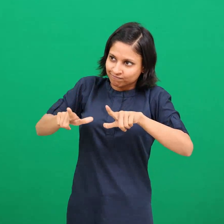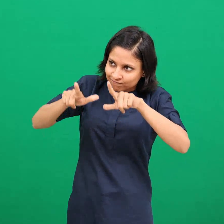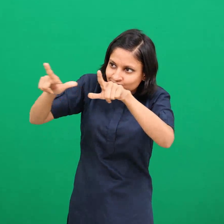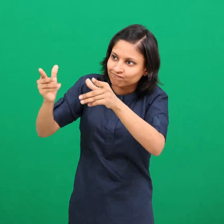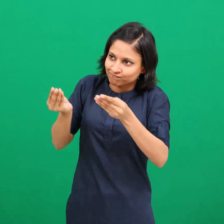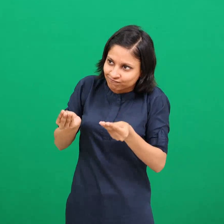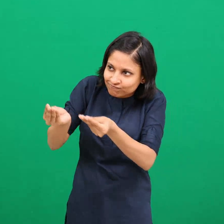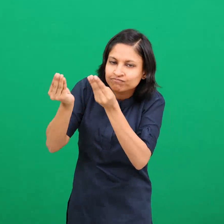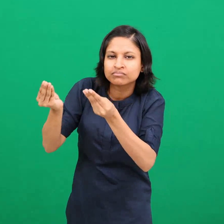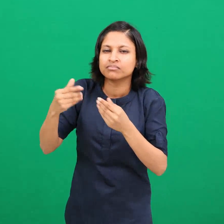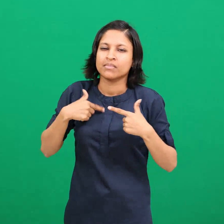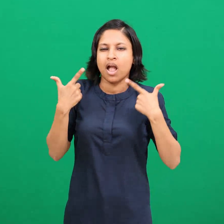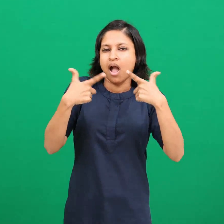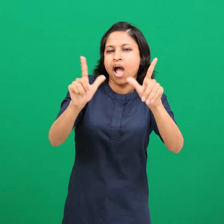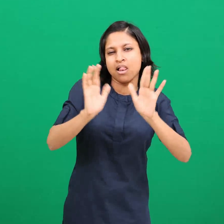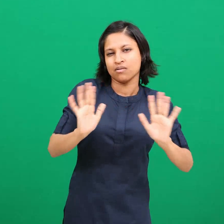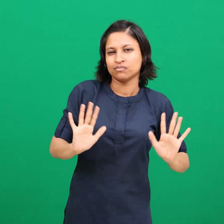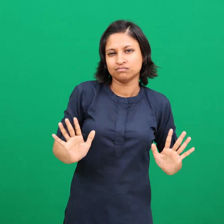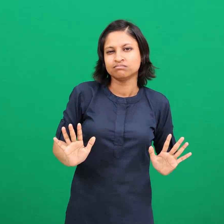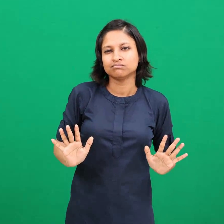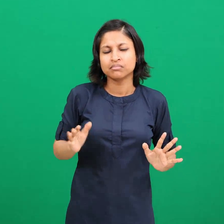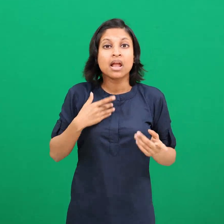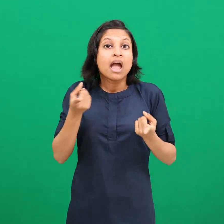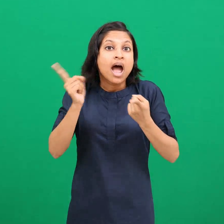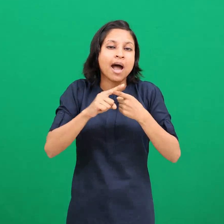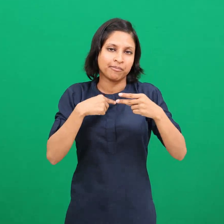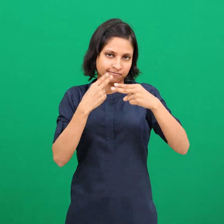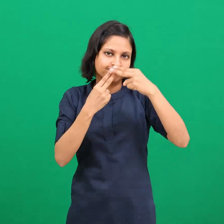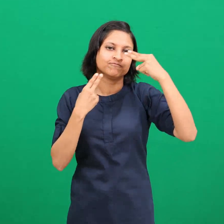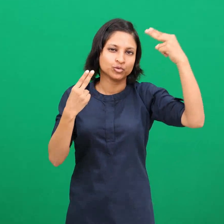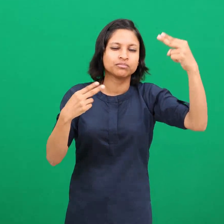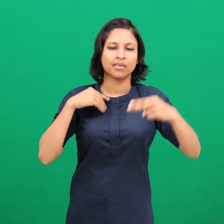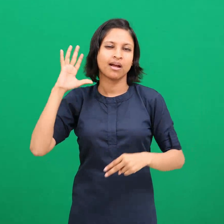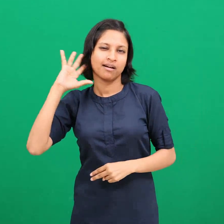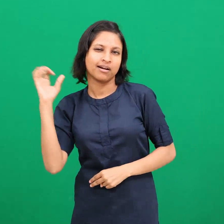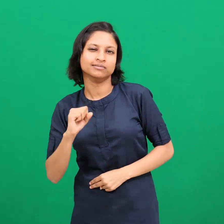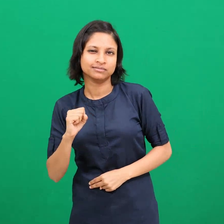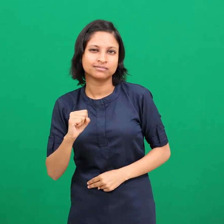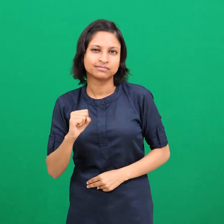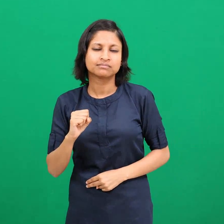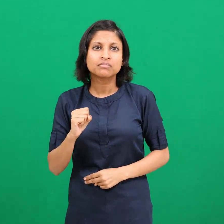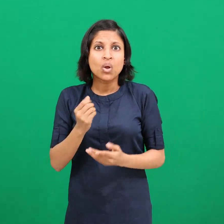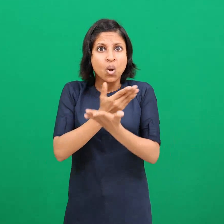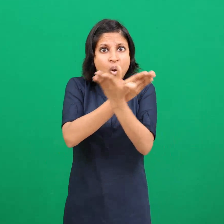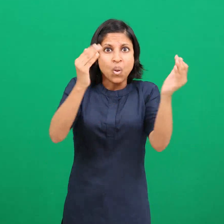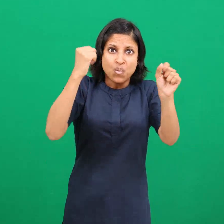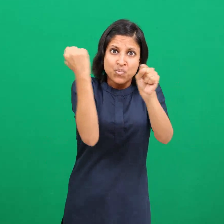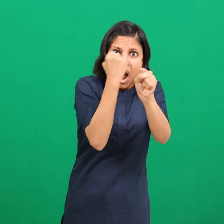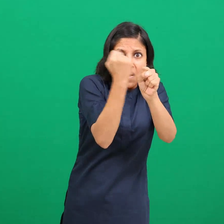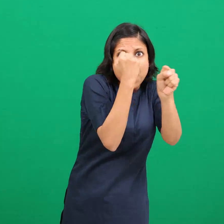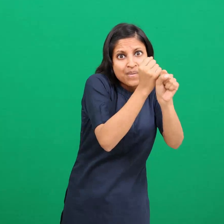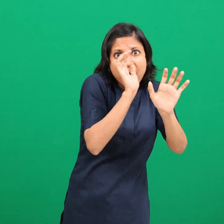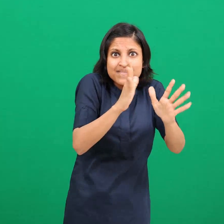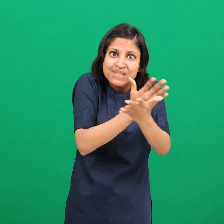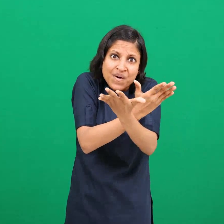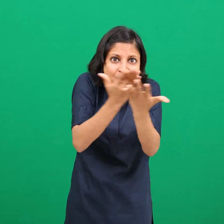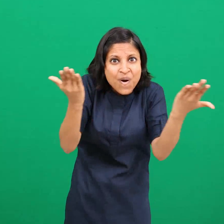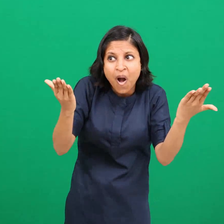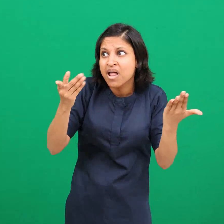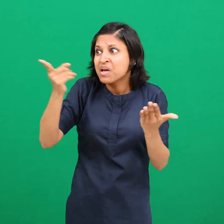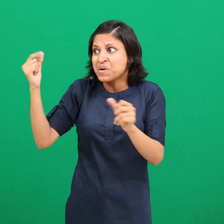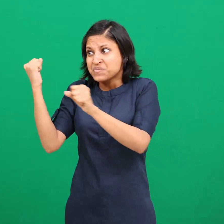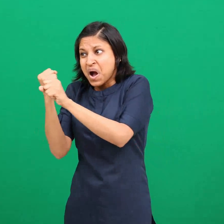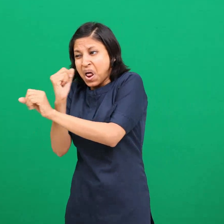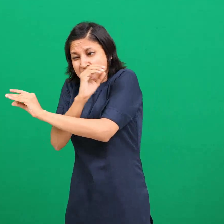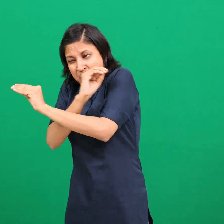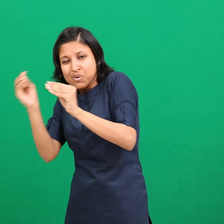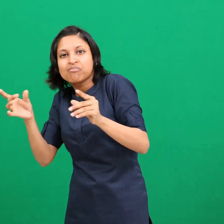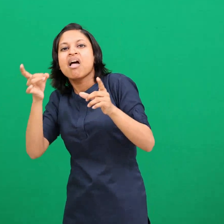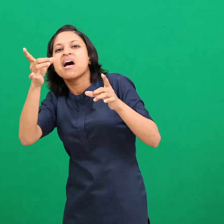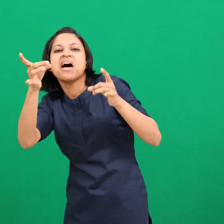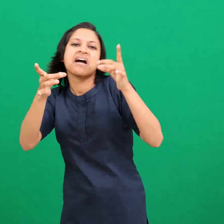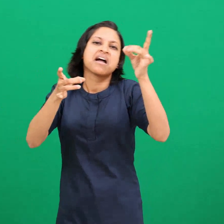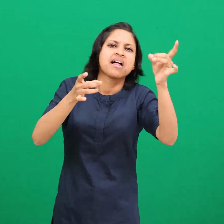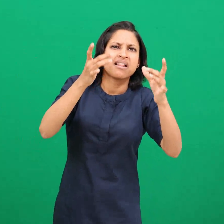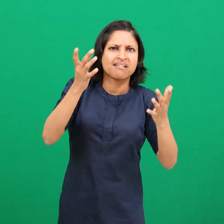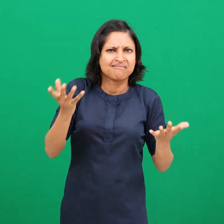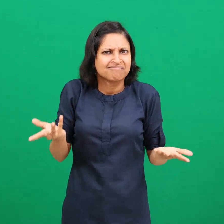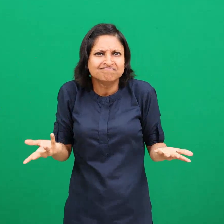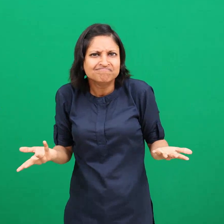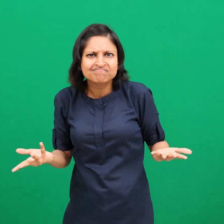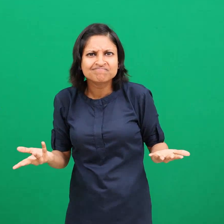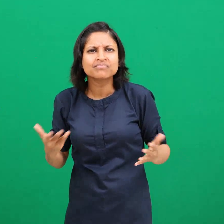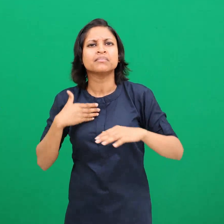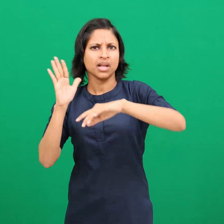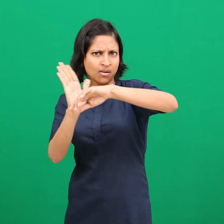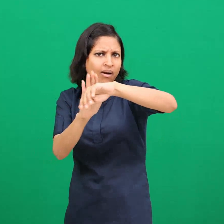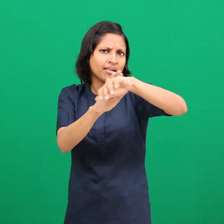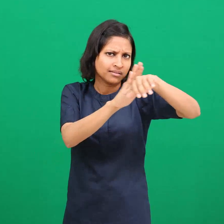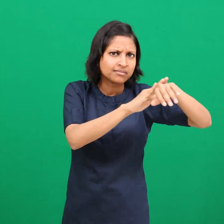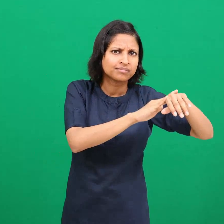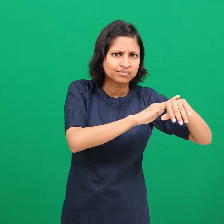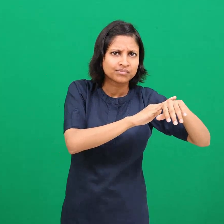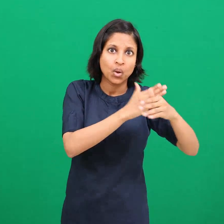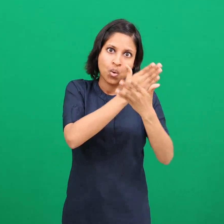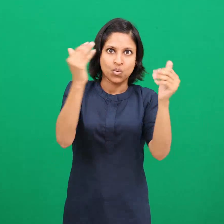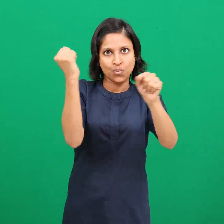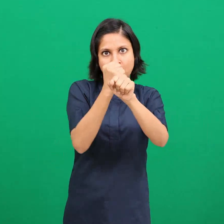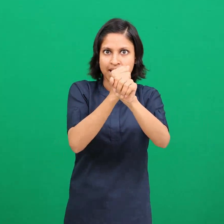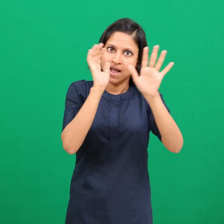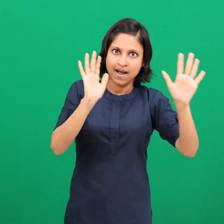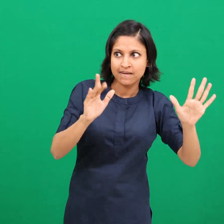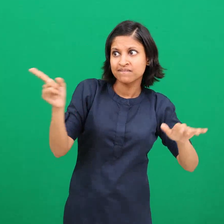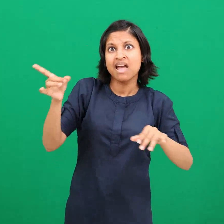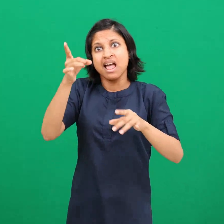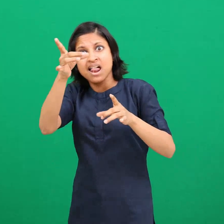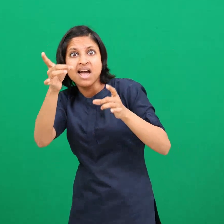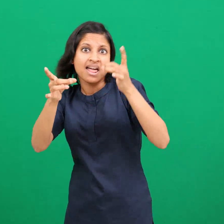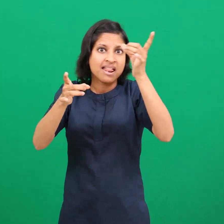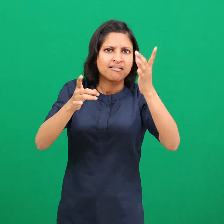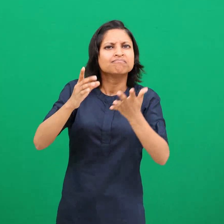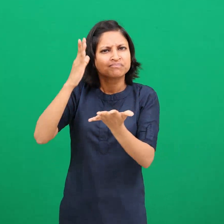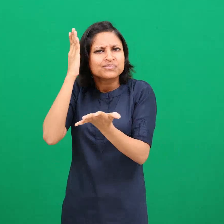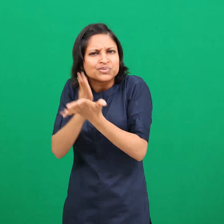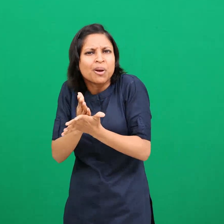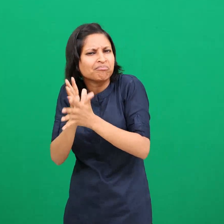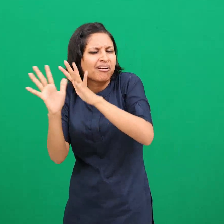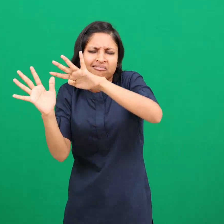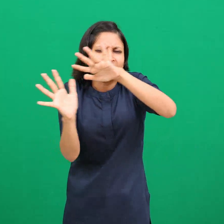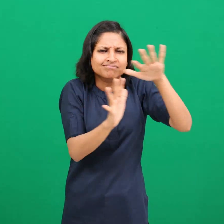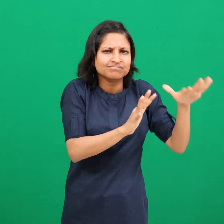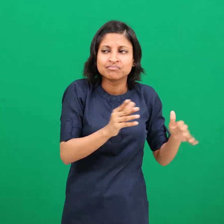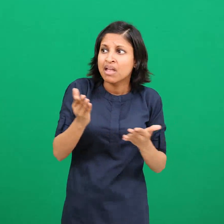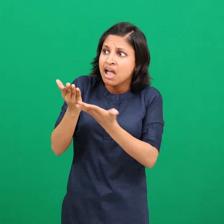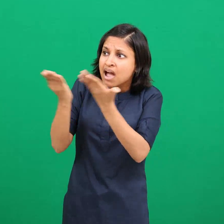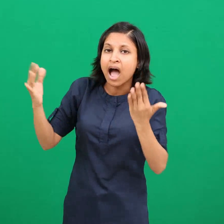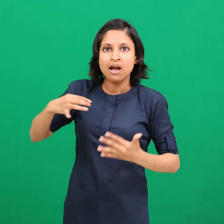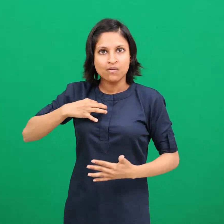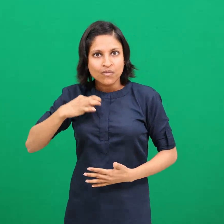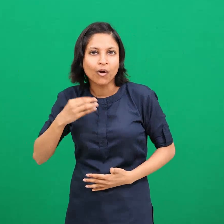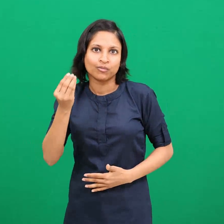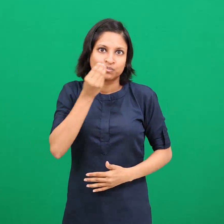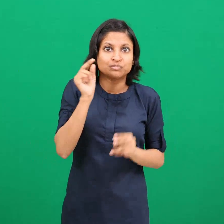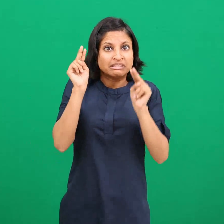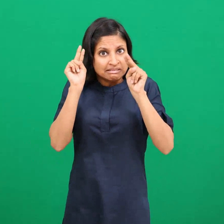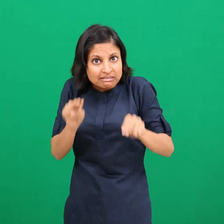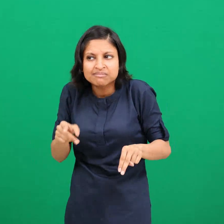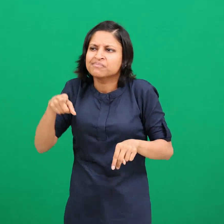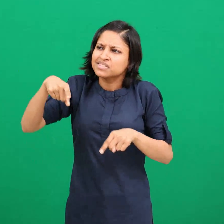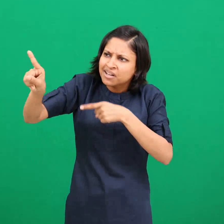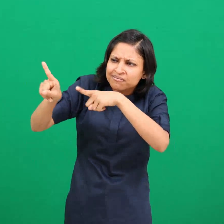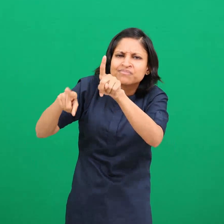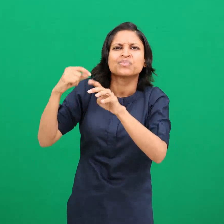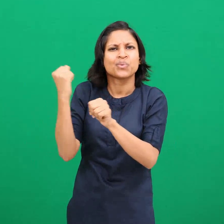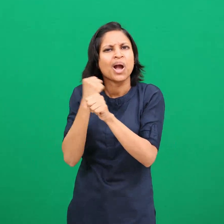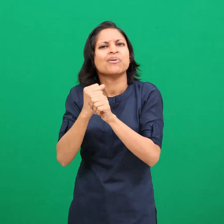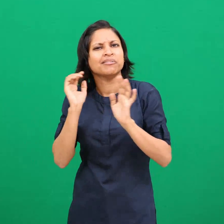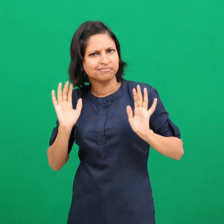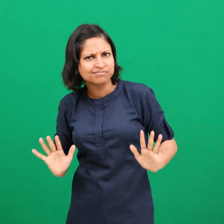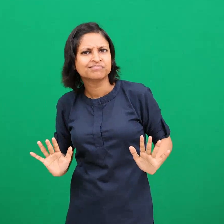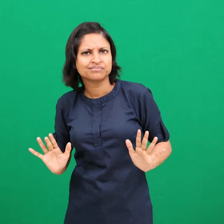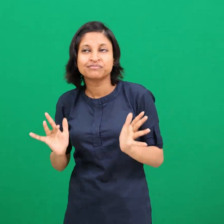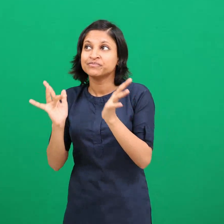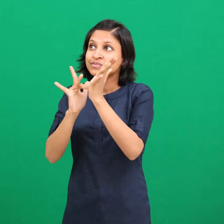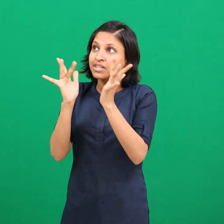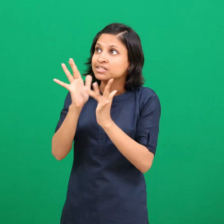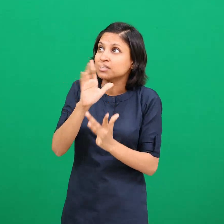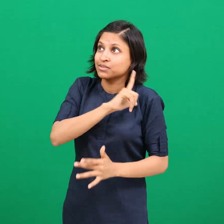Yet we hear that some of you are leading undisciplined lives and accomplishing nothing but being busybodies.